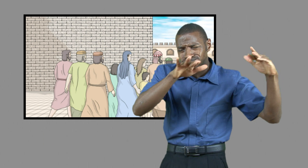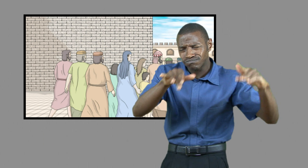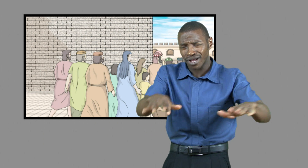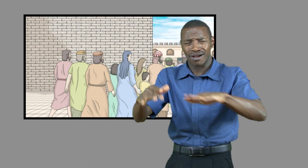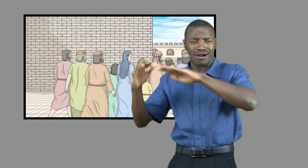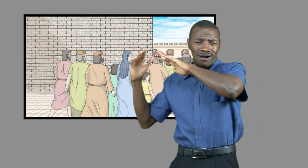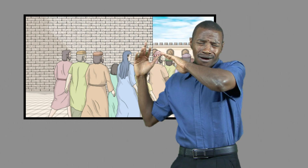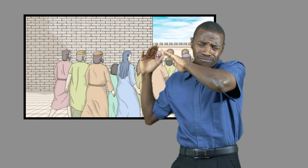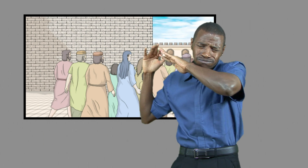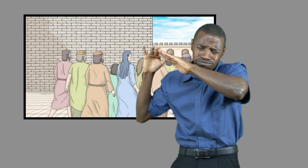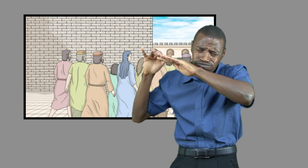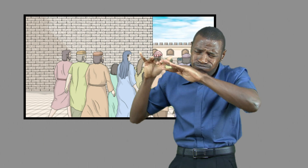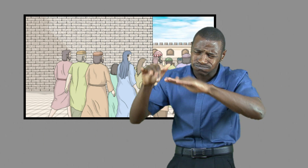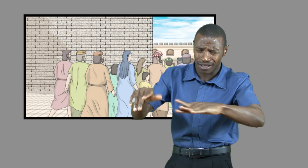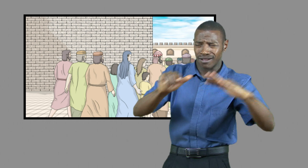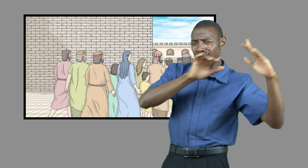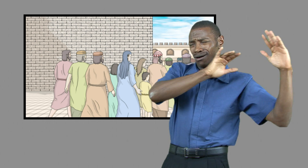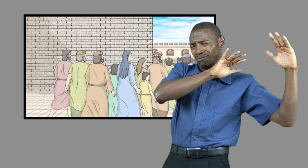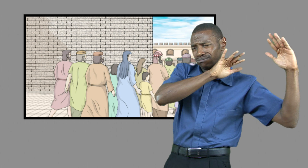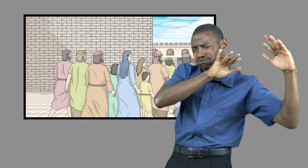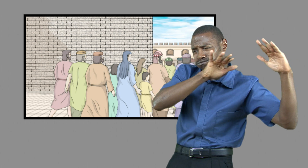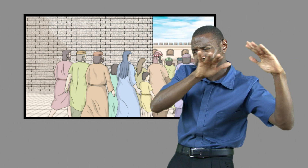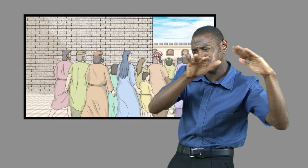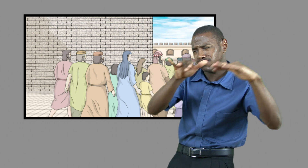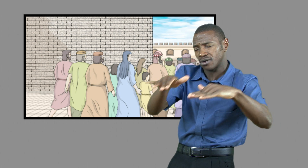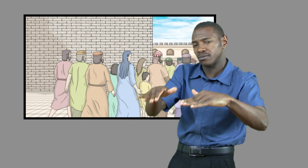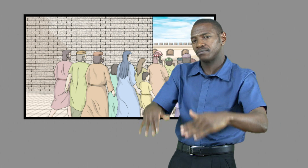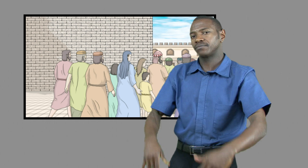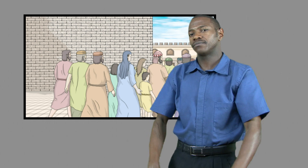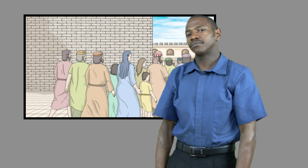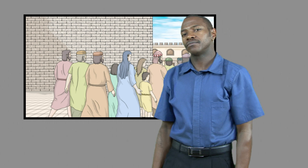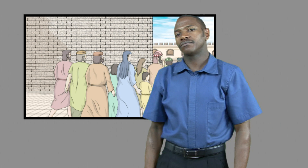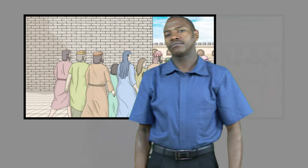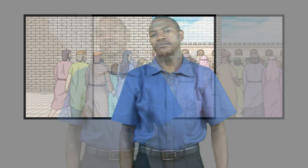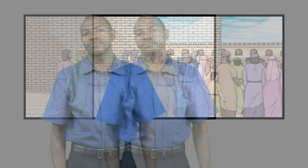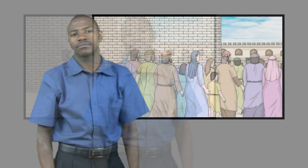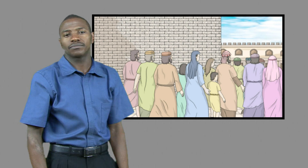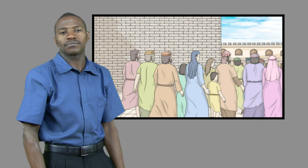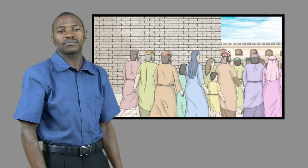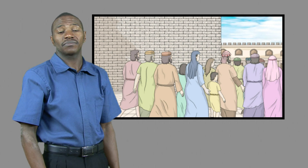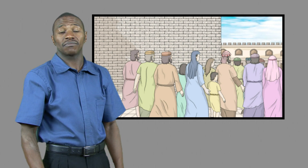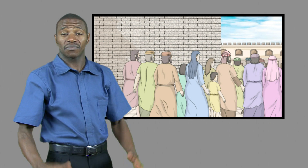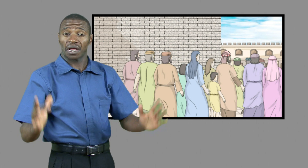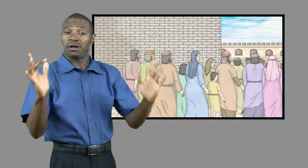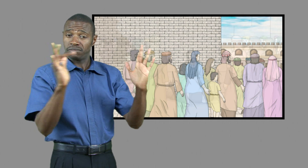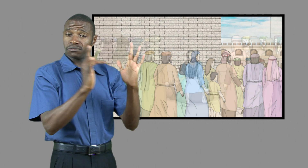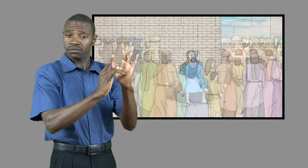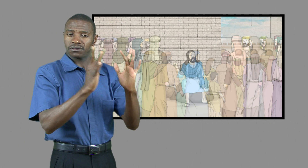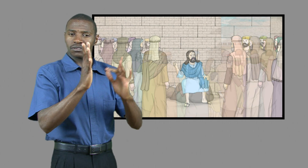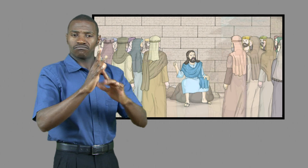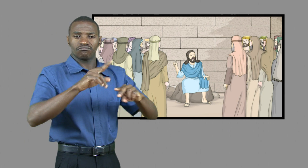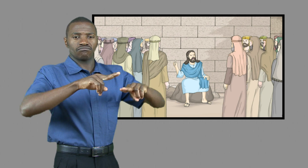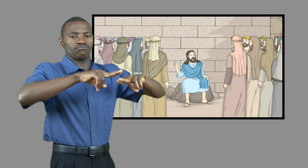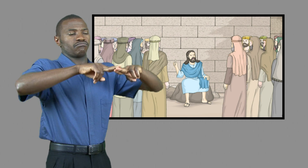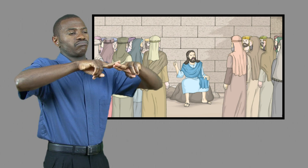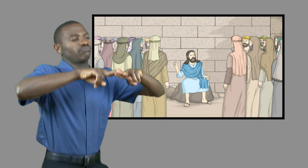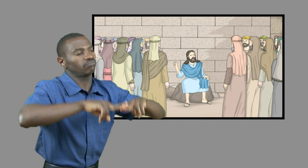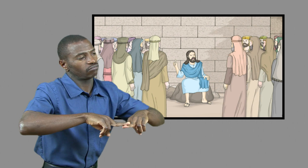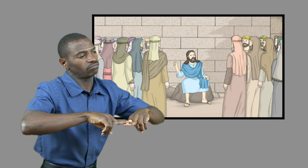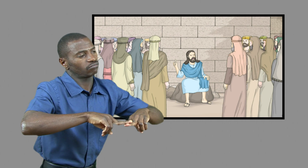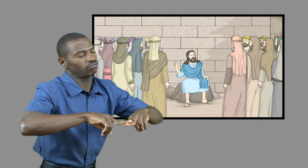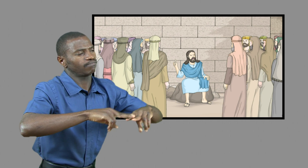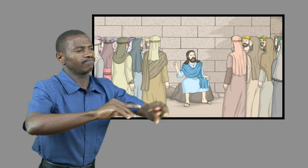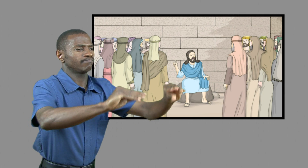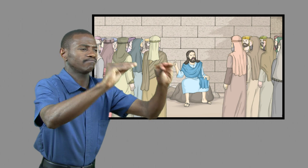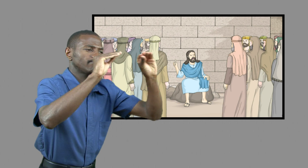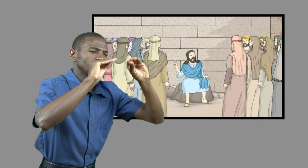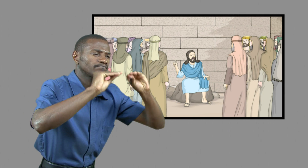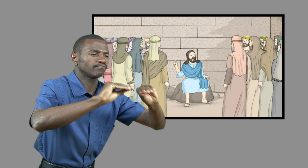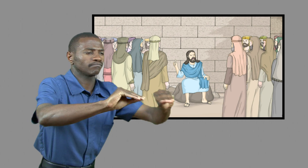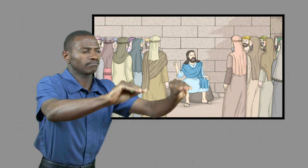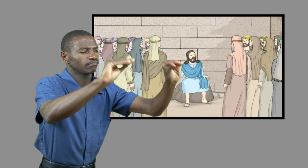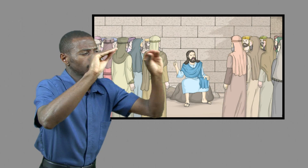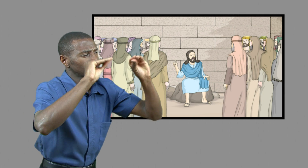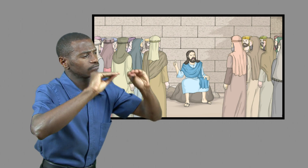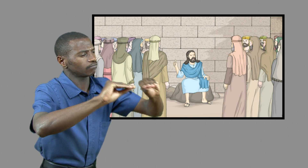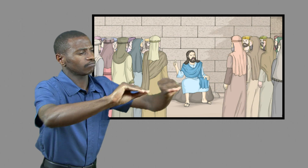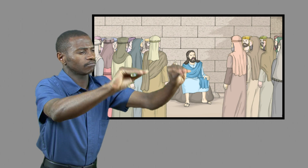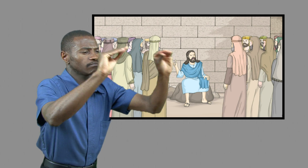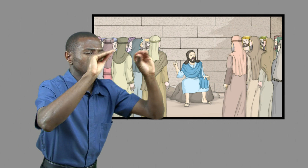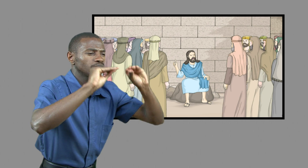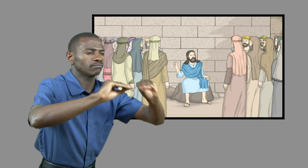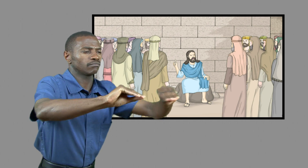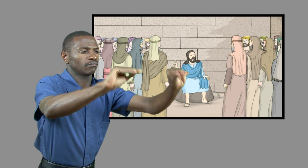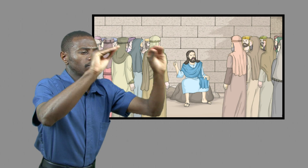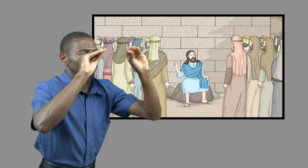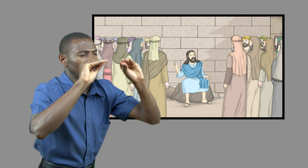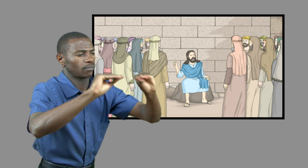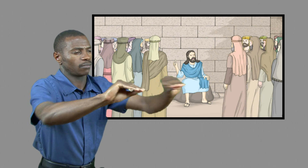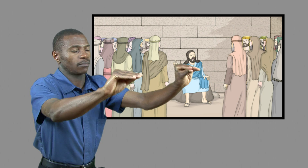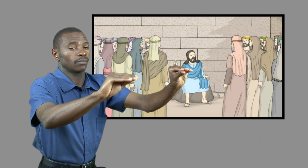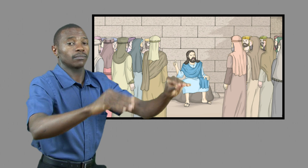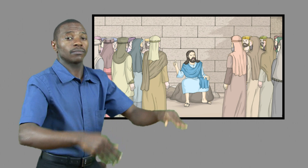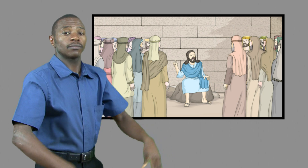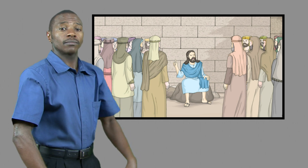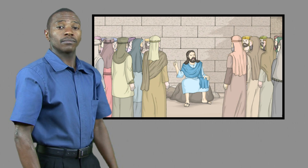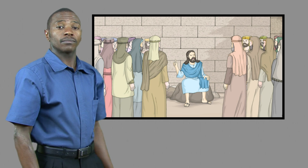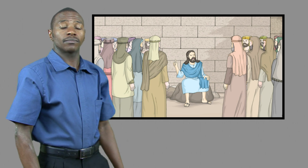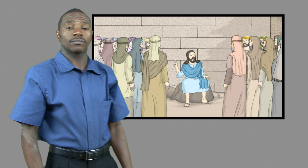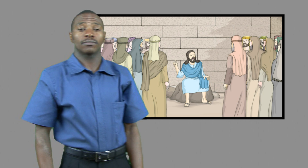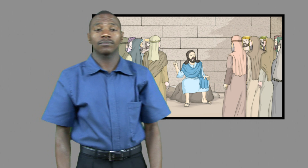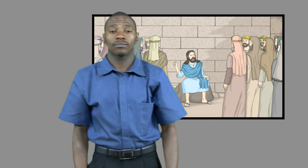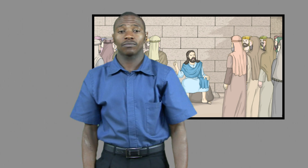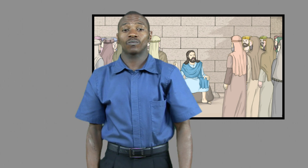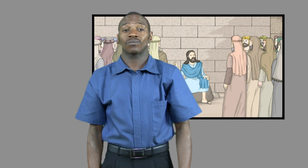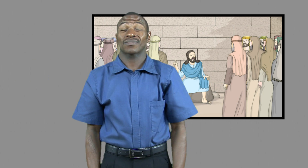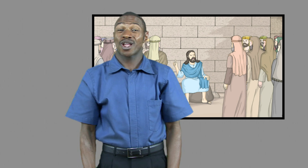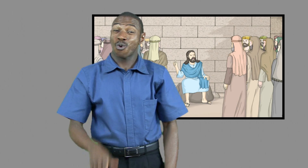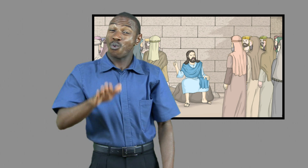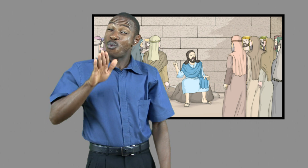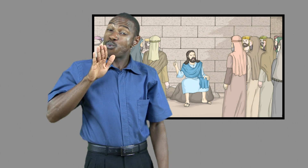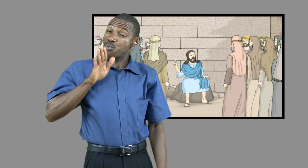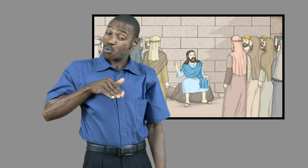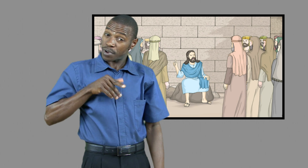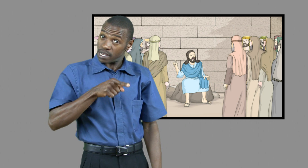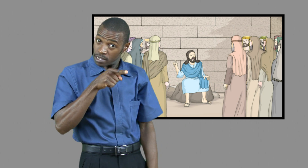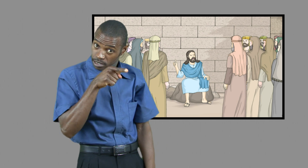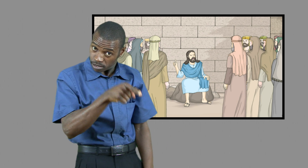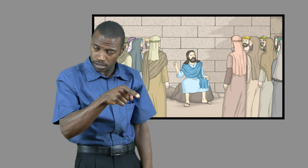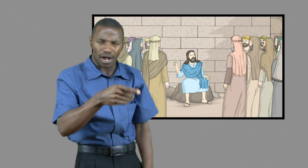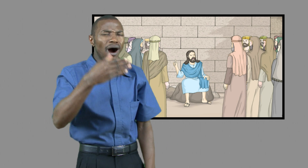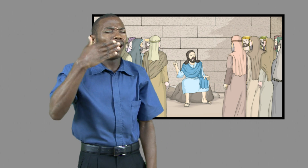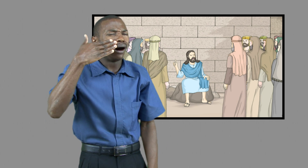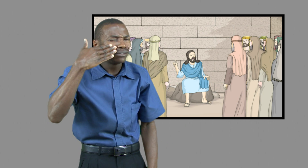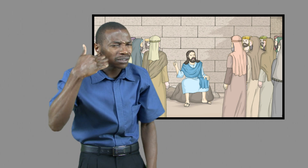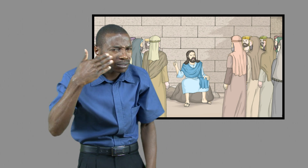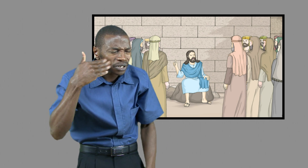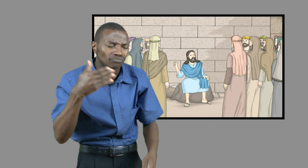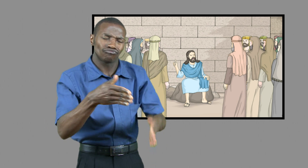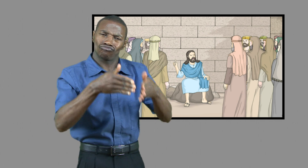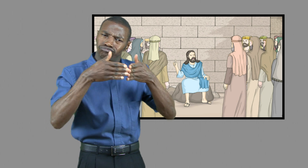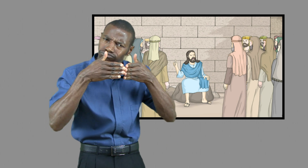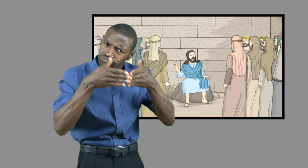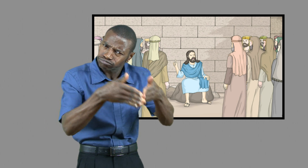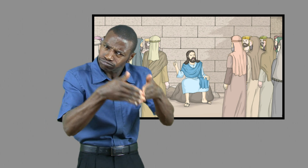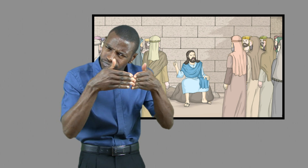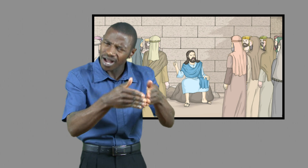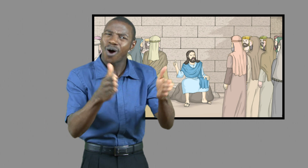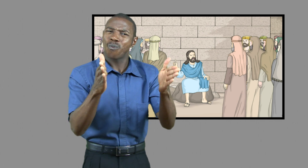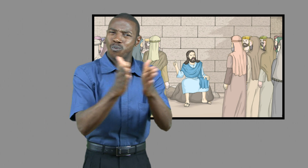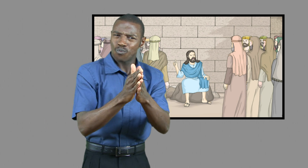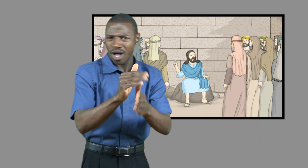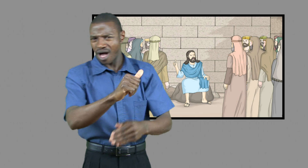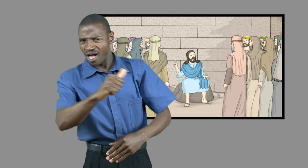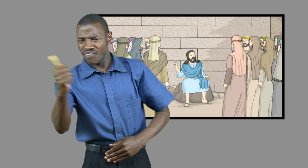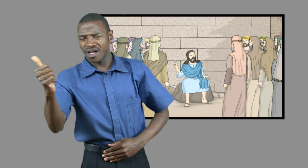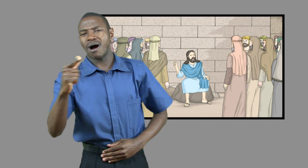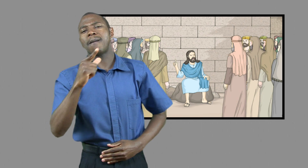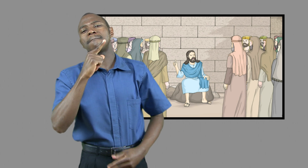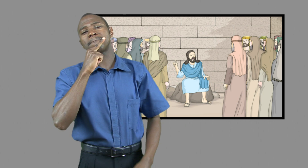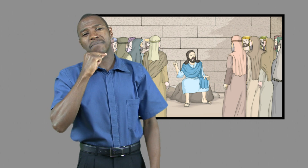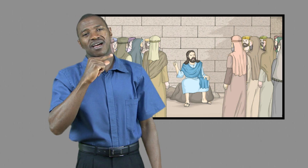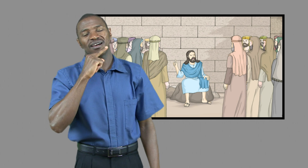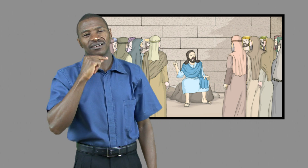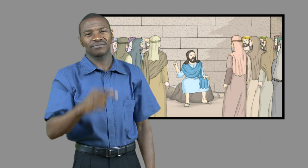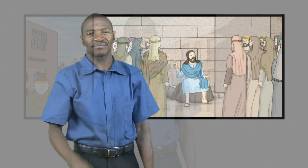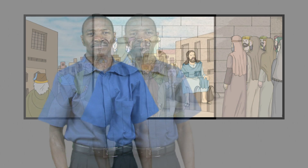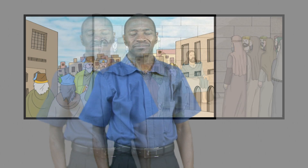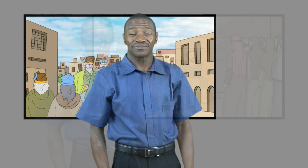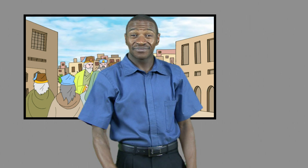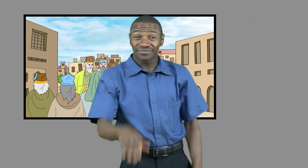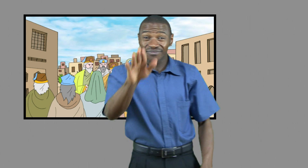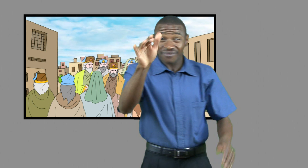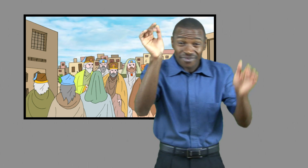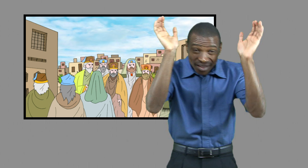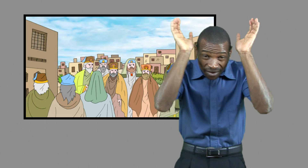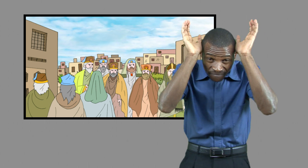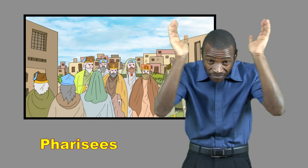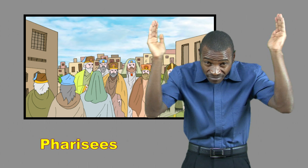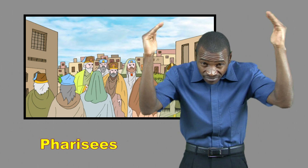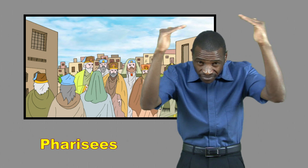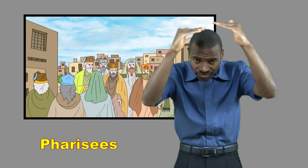All the people came to Him, and He sat down to teach them.